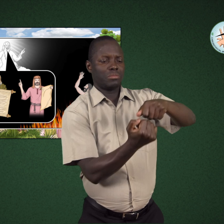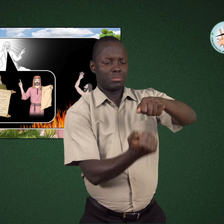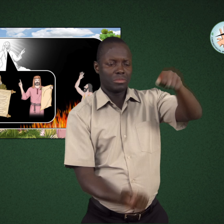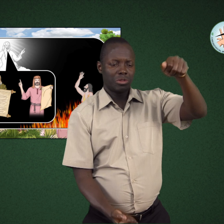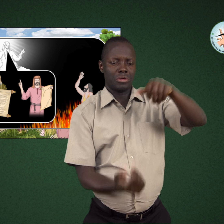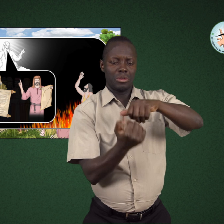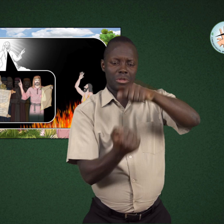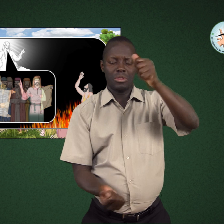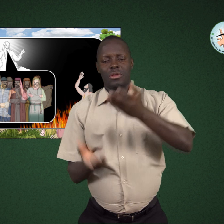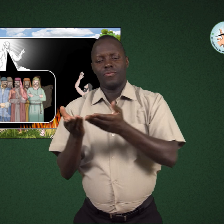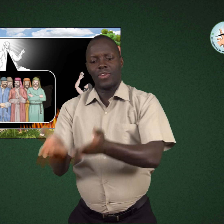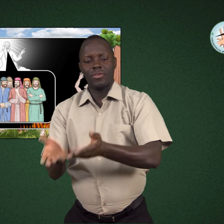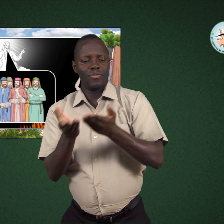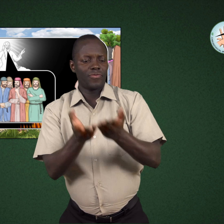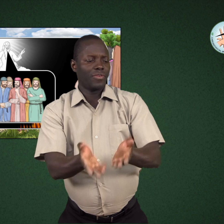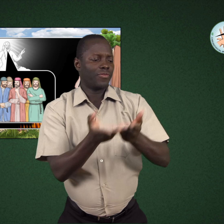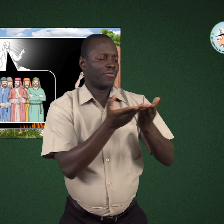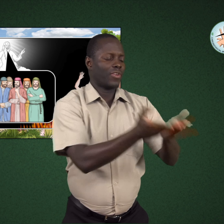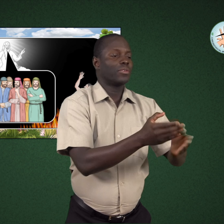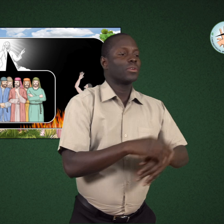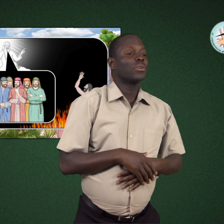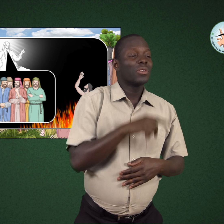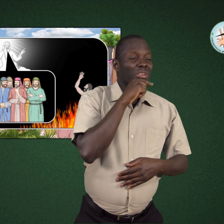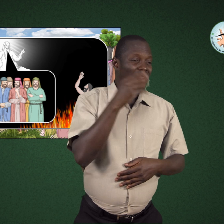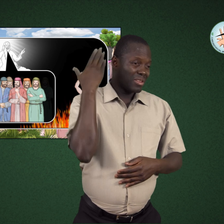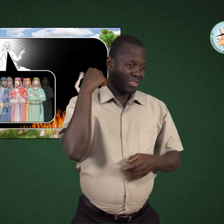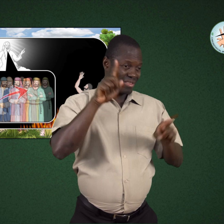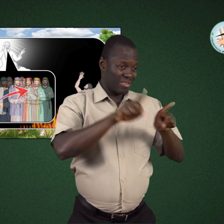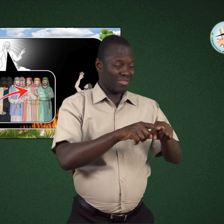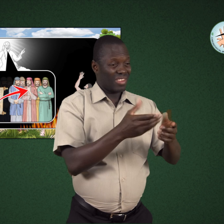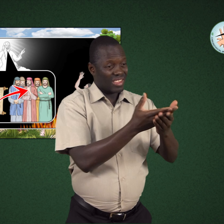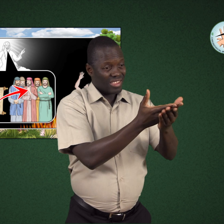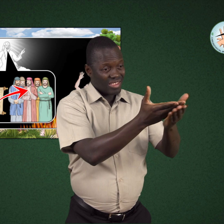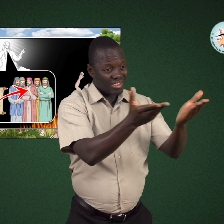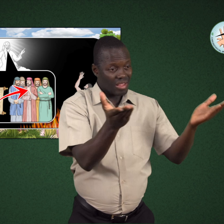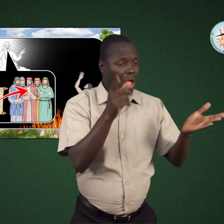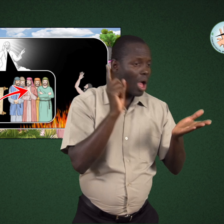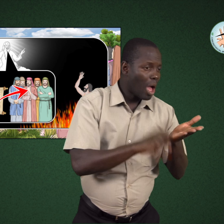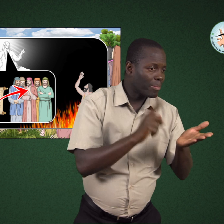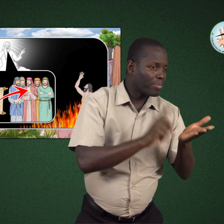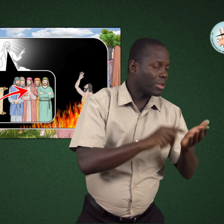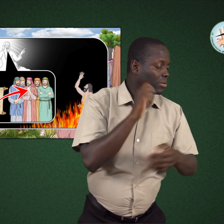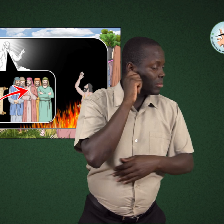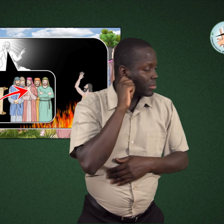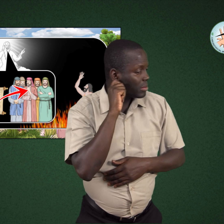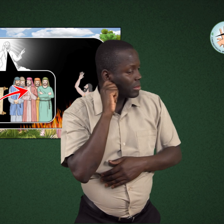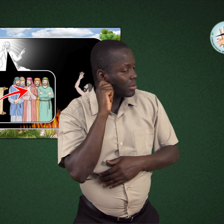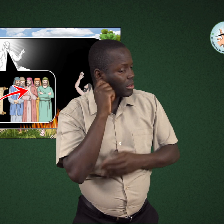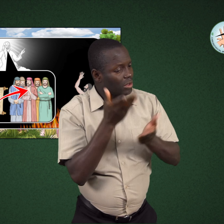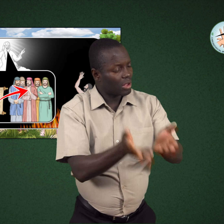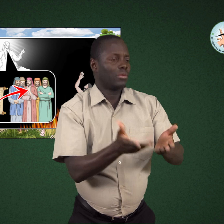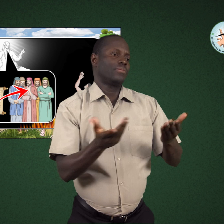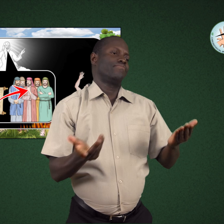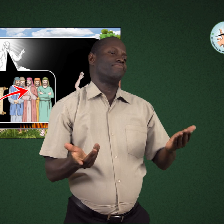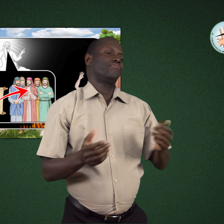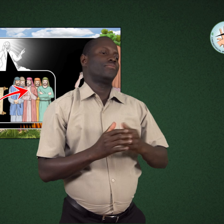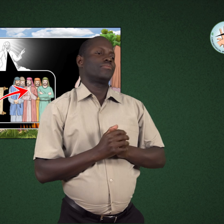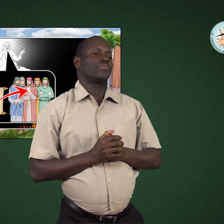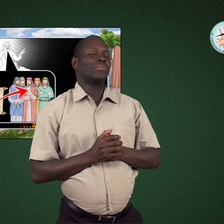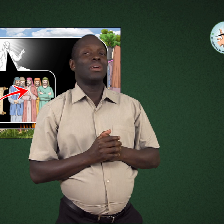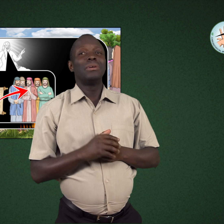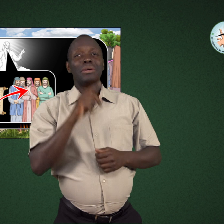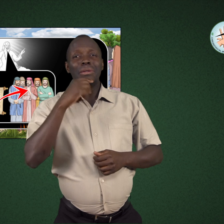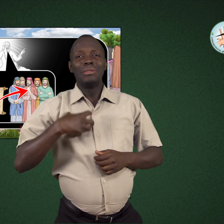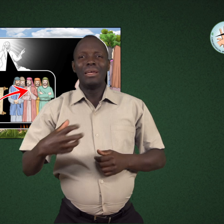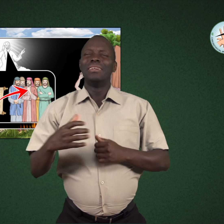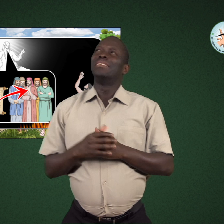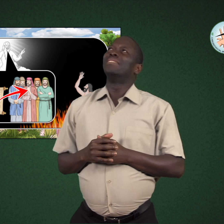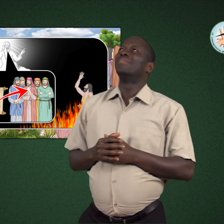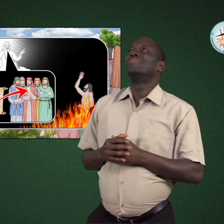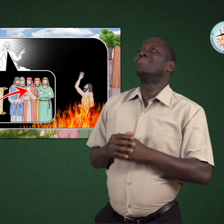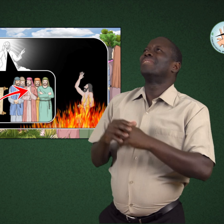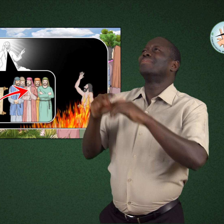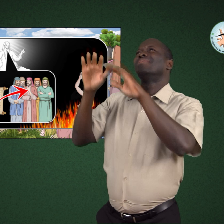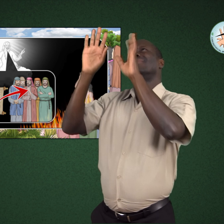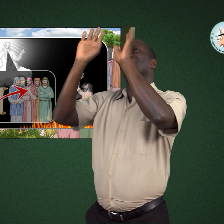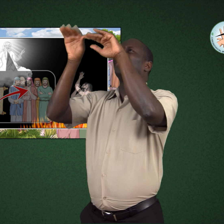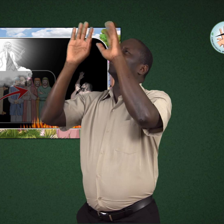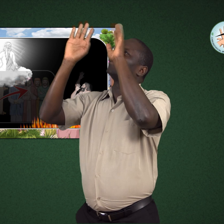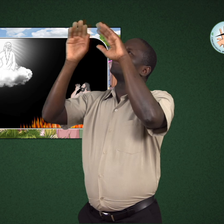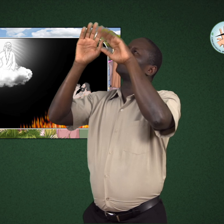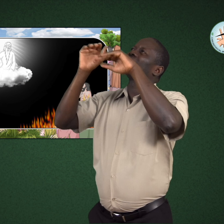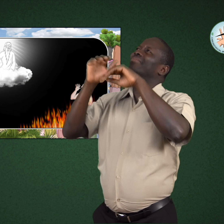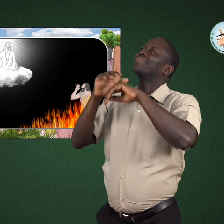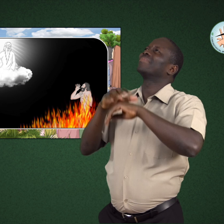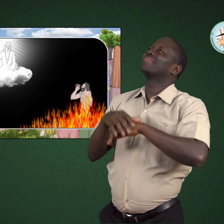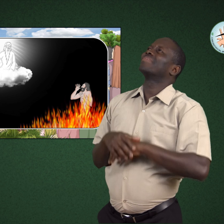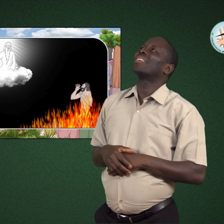let your brothers listen to them.’